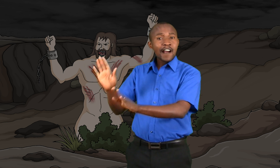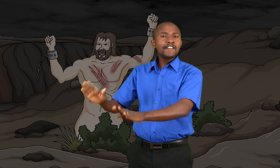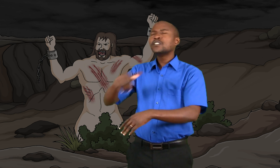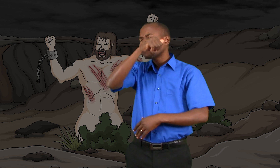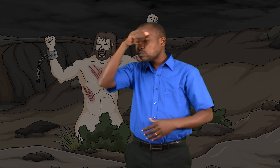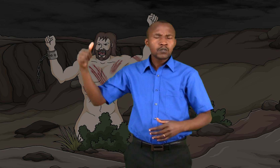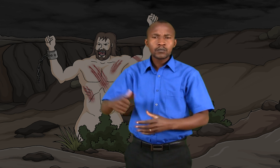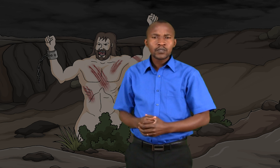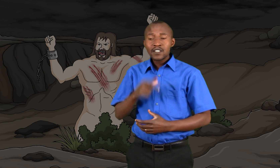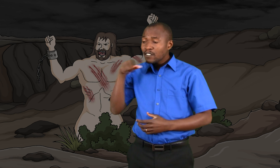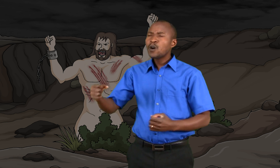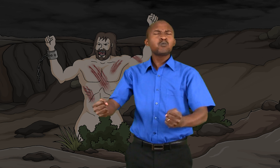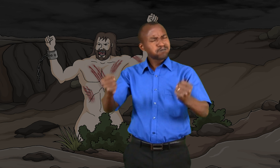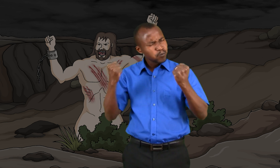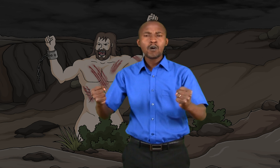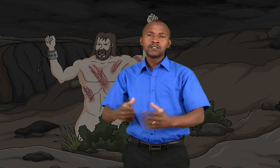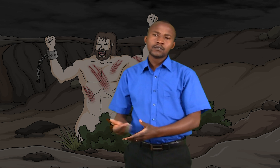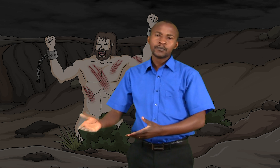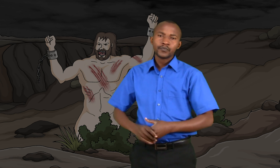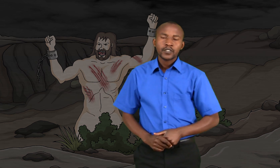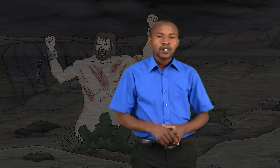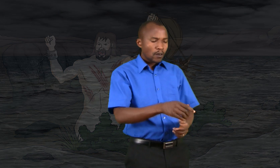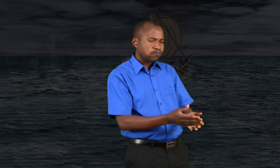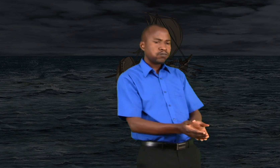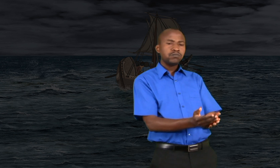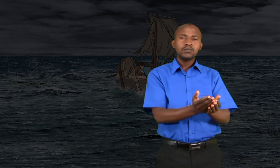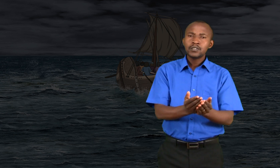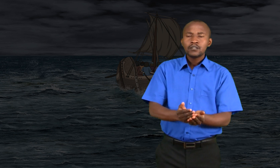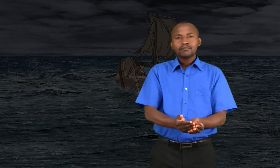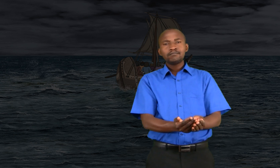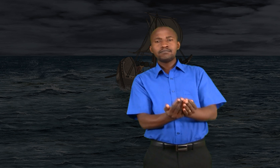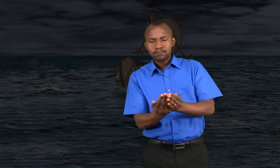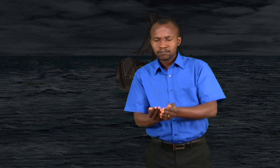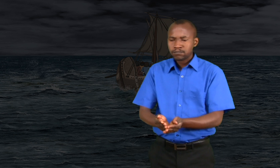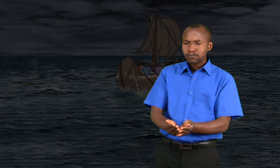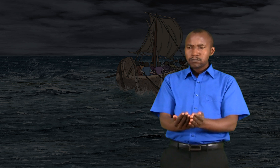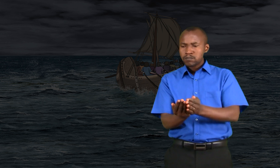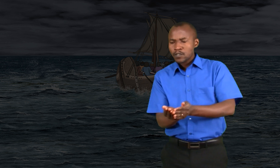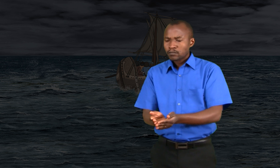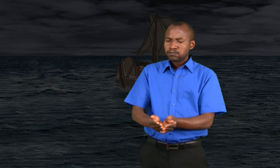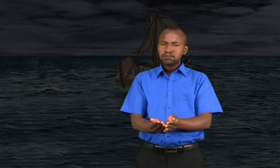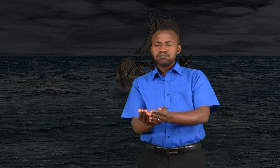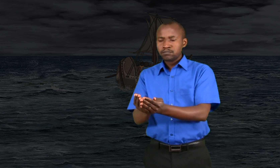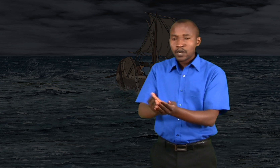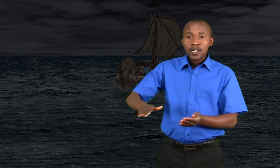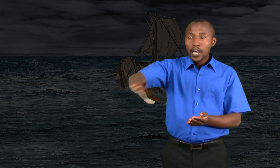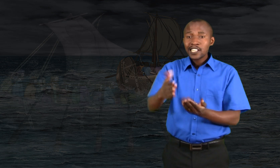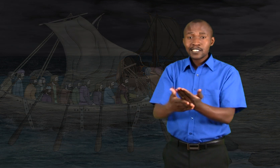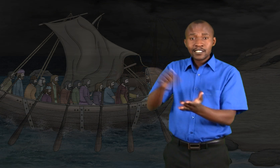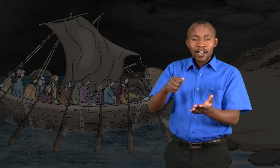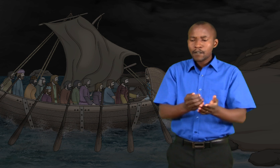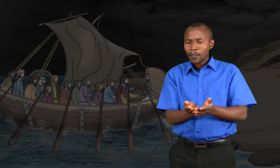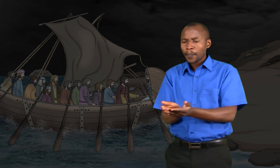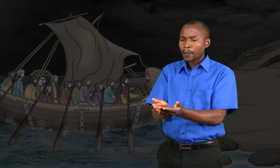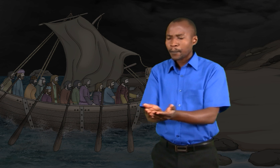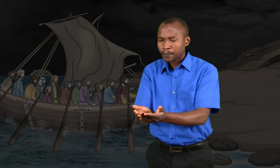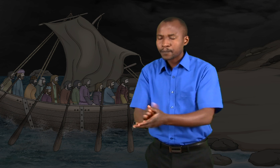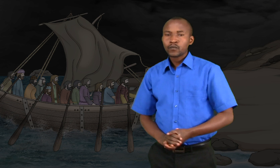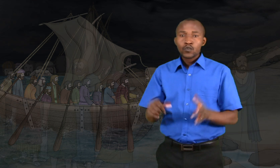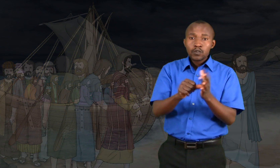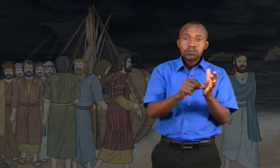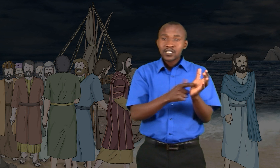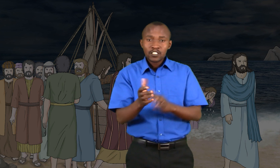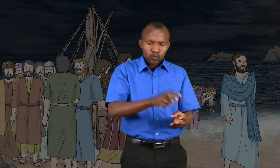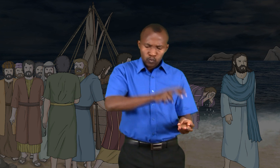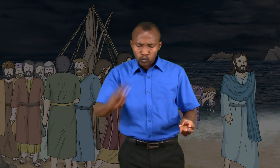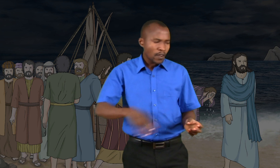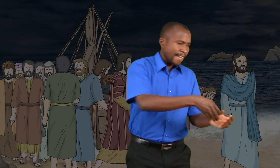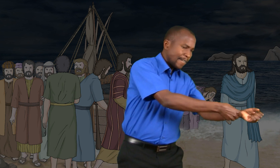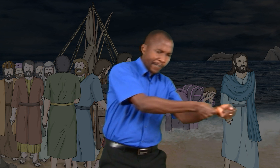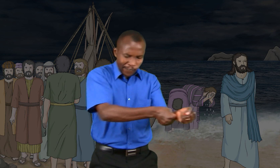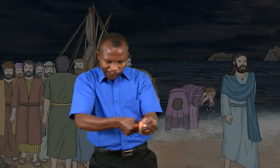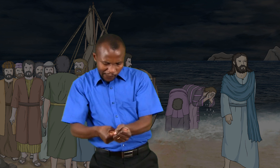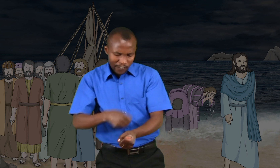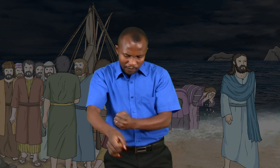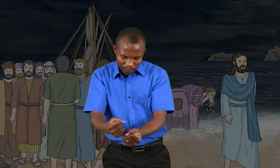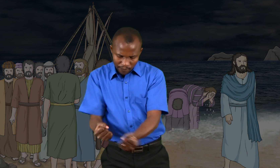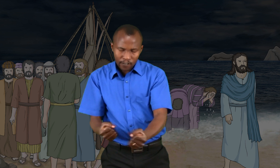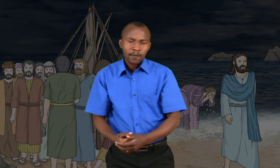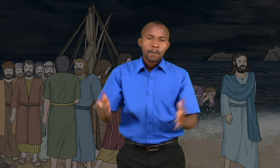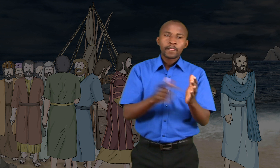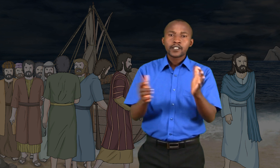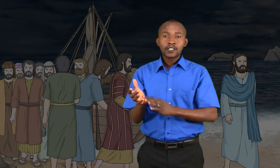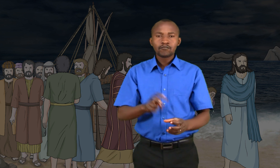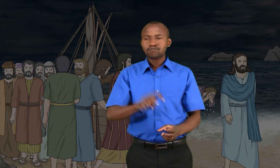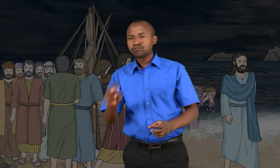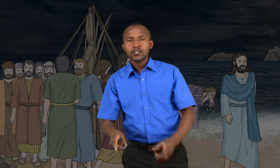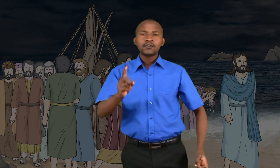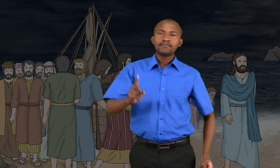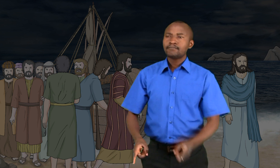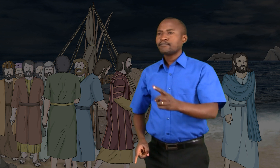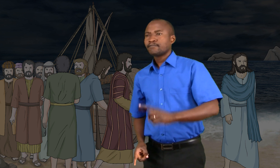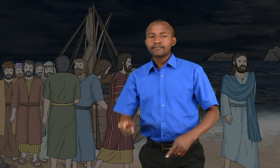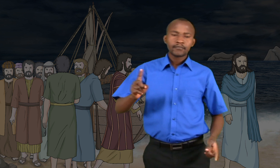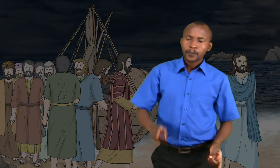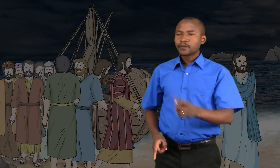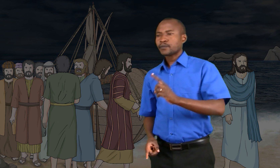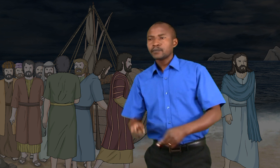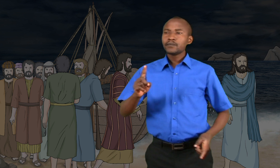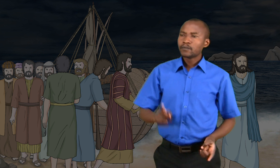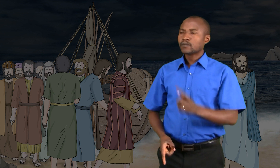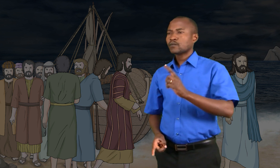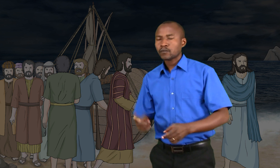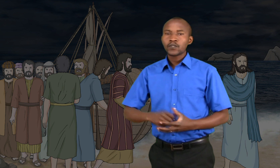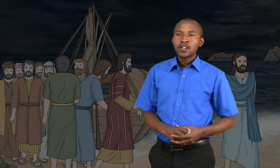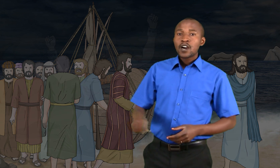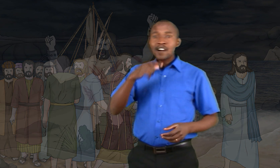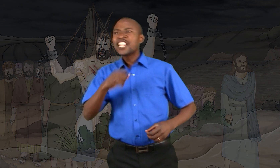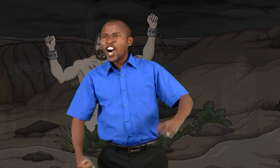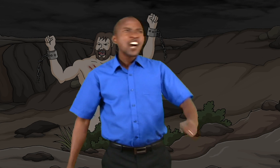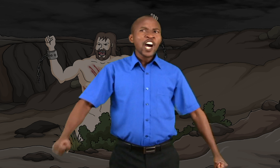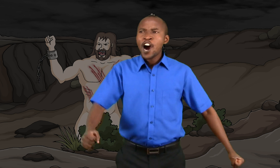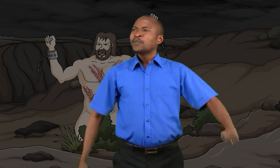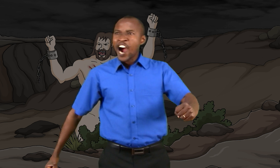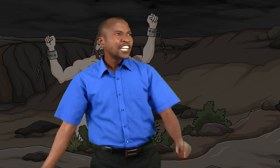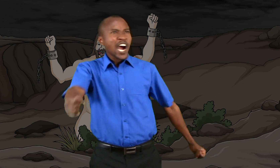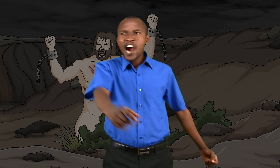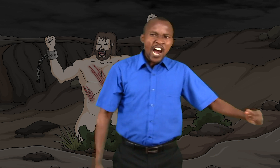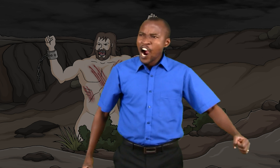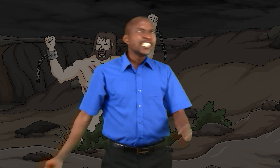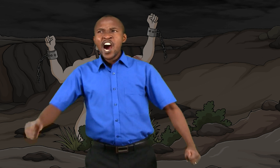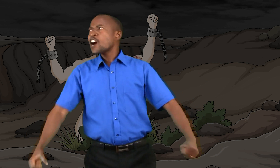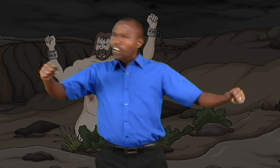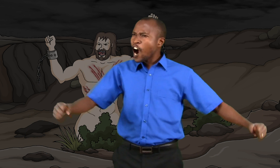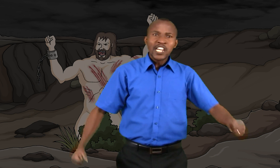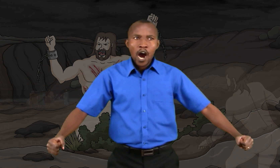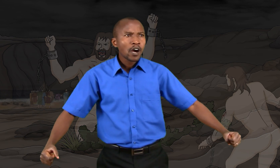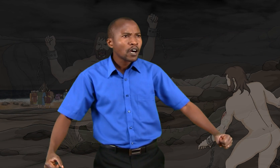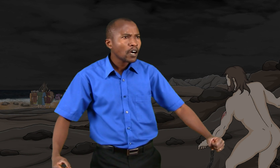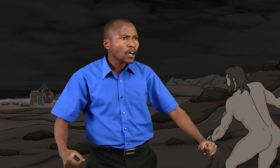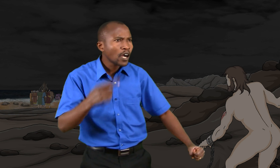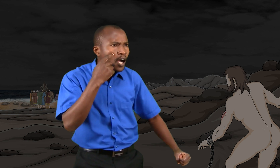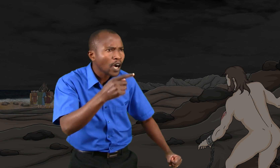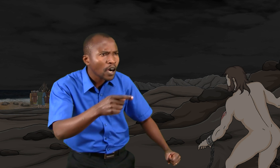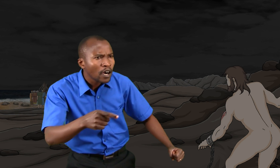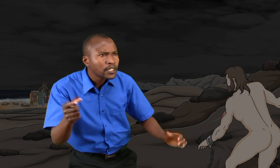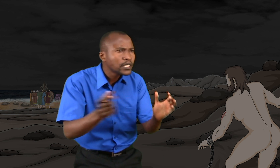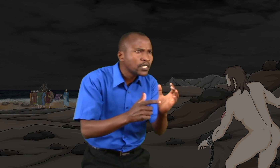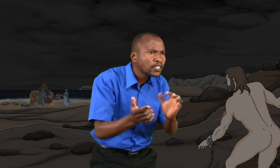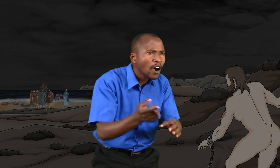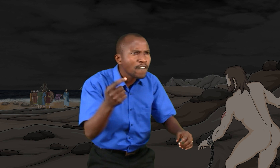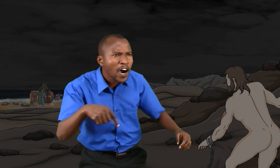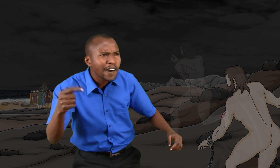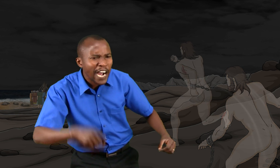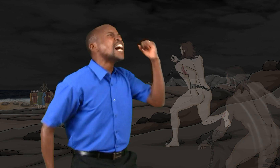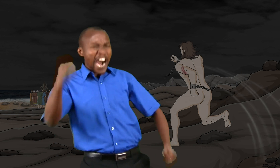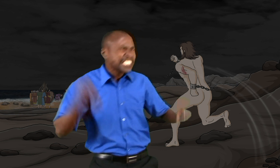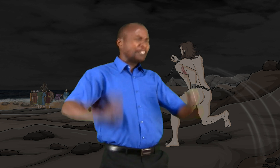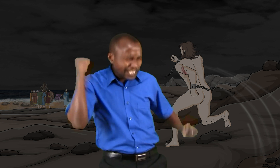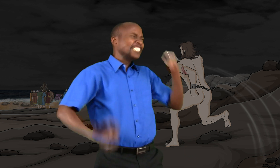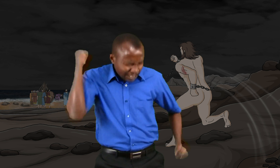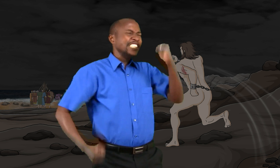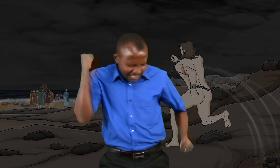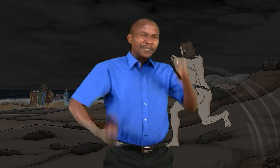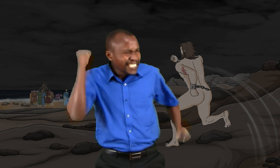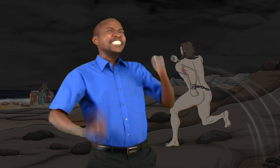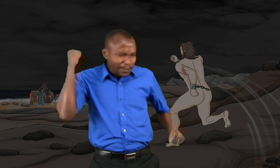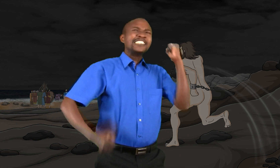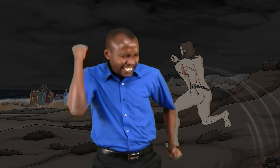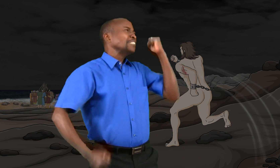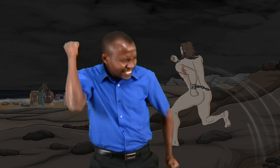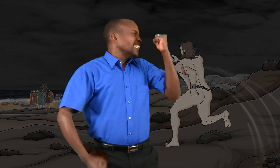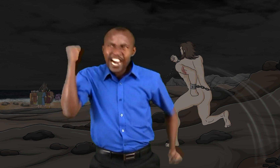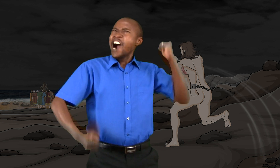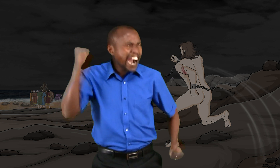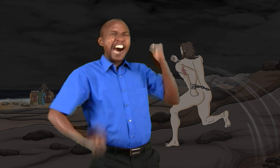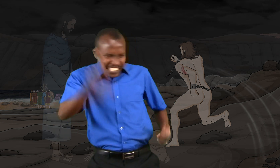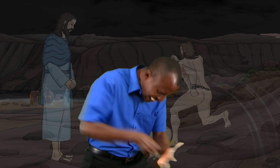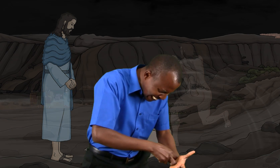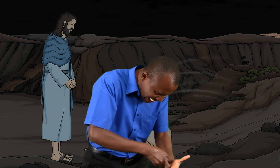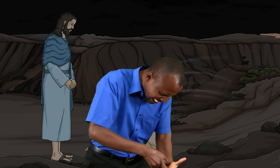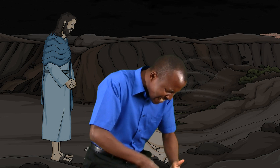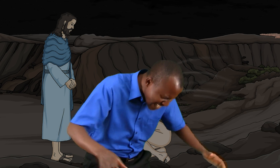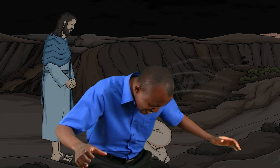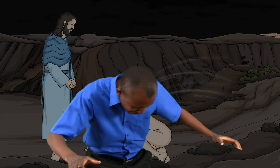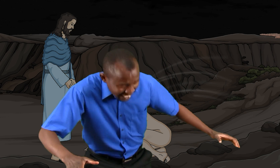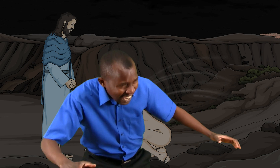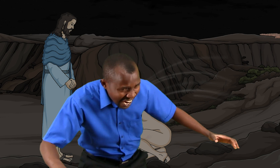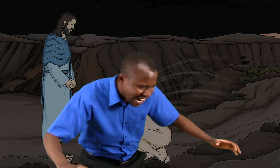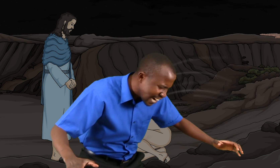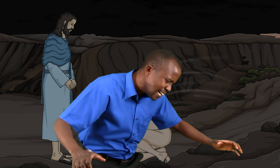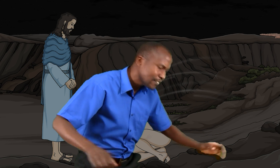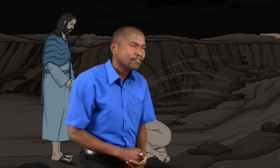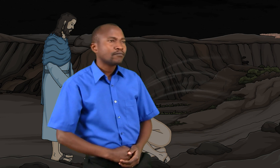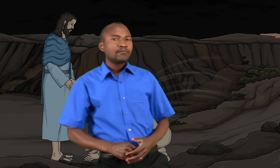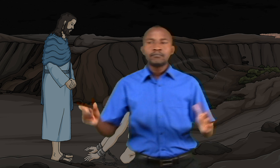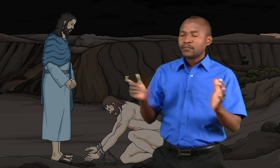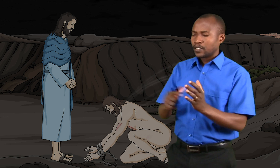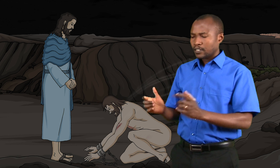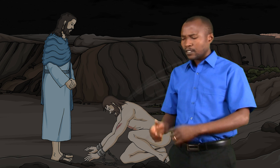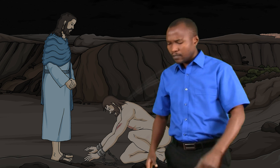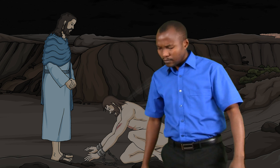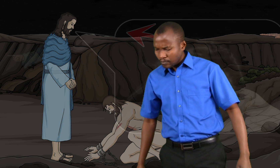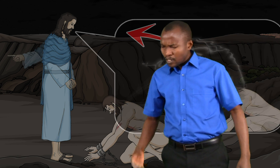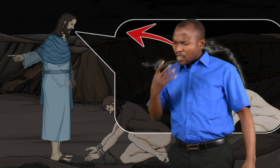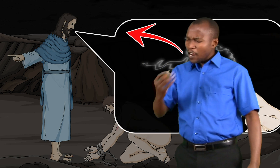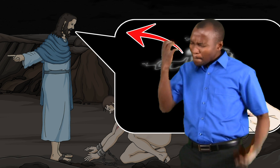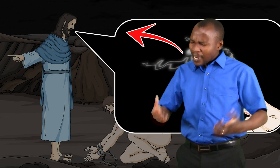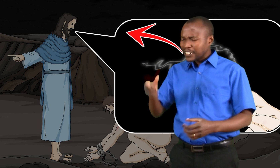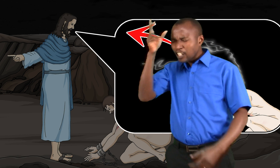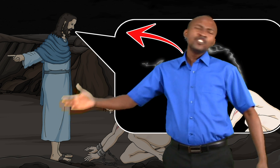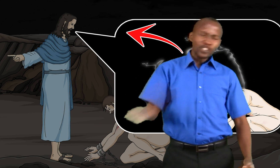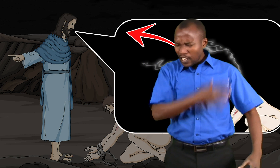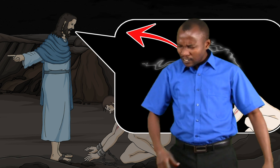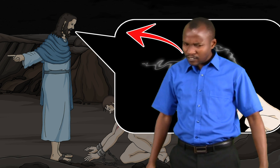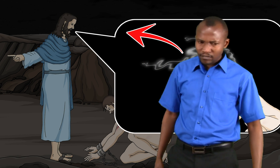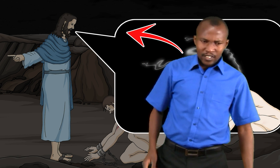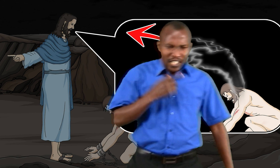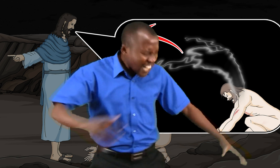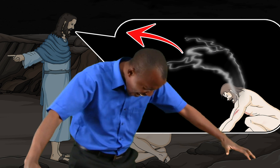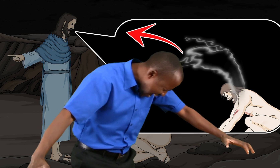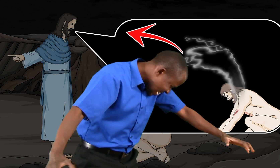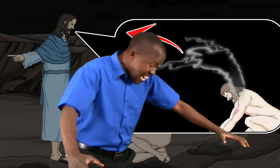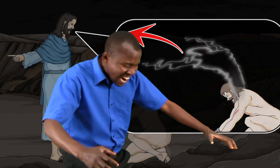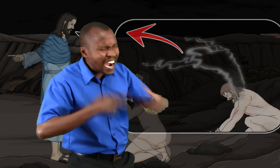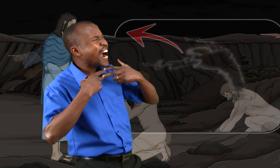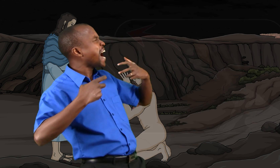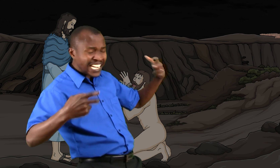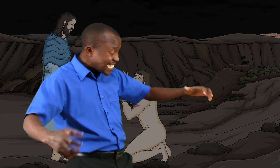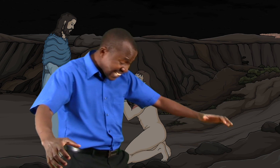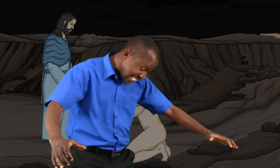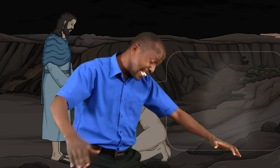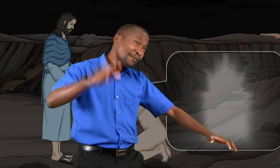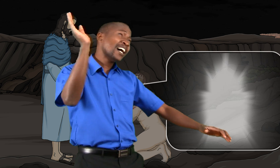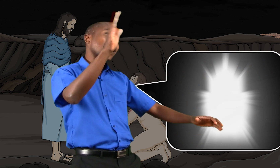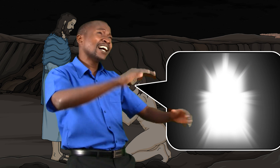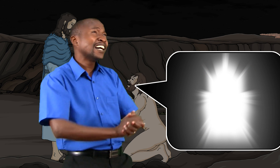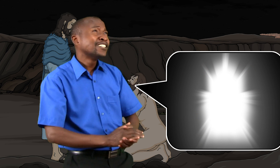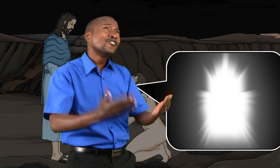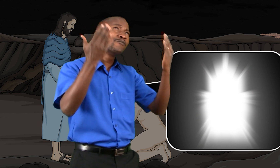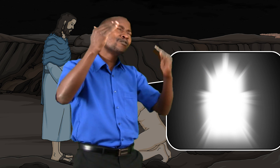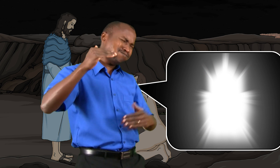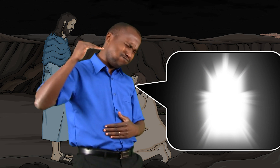When the man saw Jesus from a distance, he ran and fell on his knees before Him.